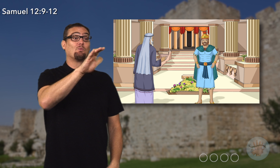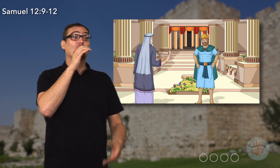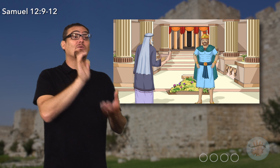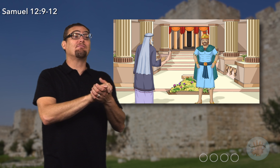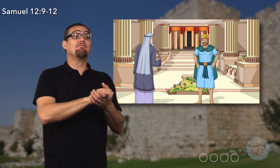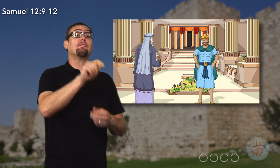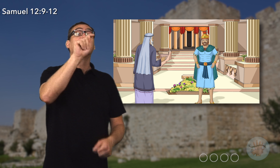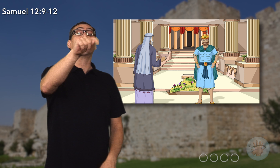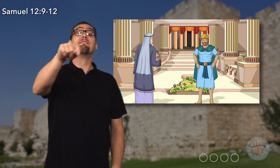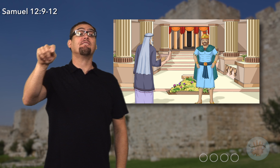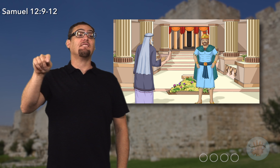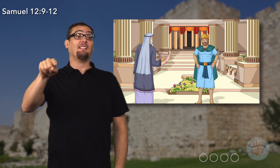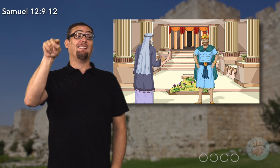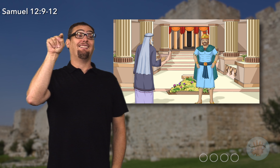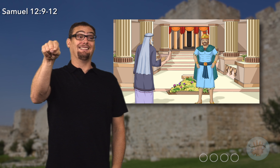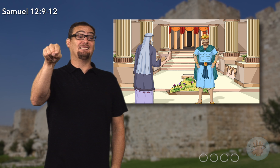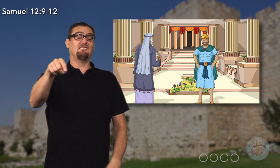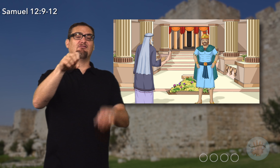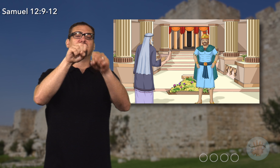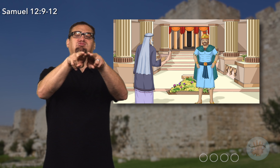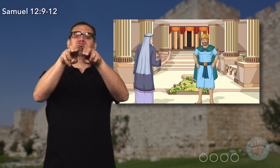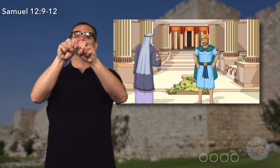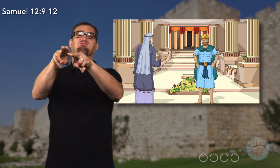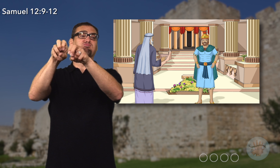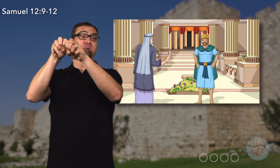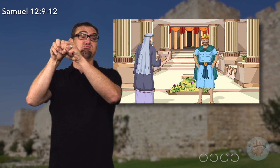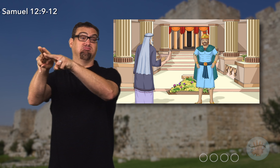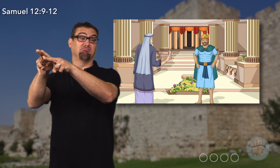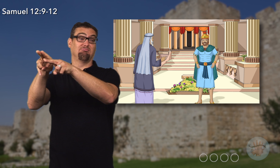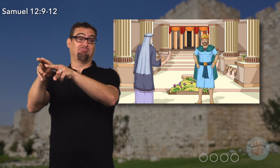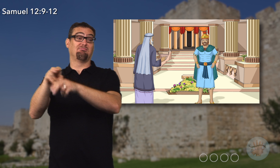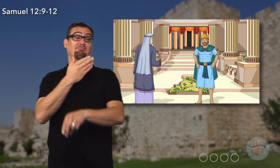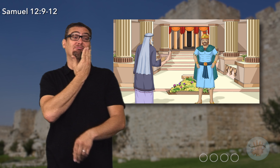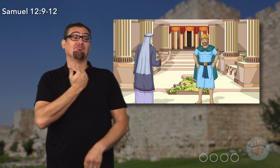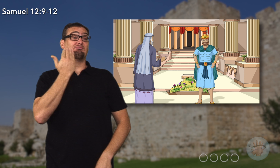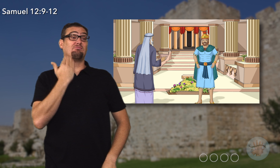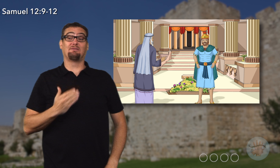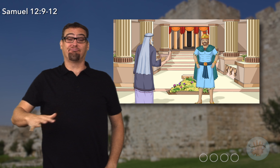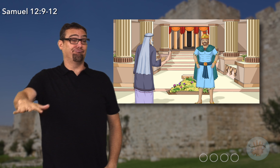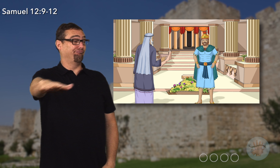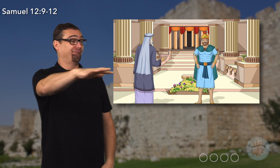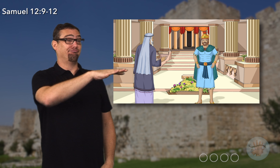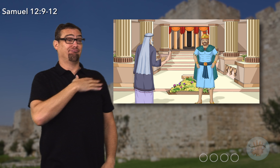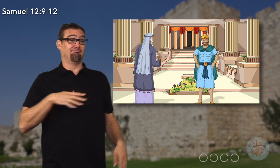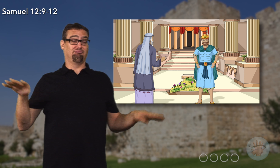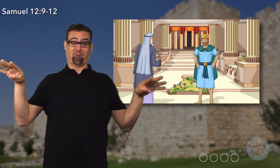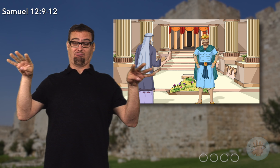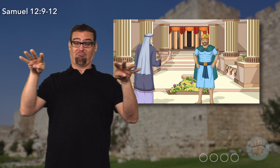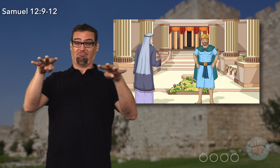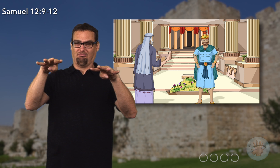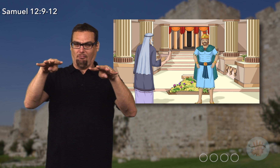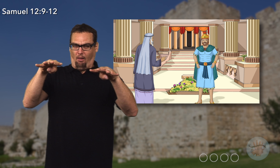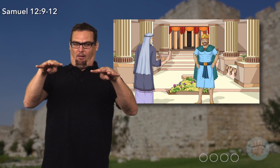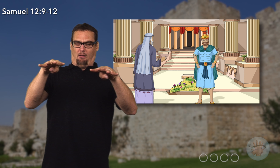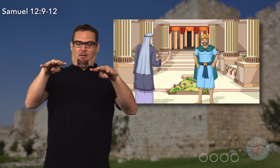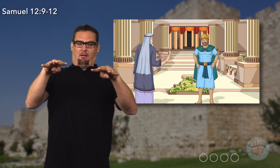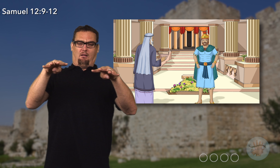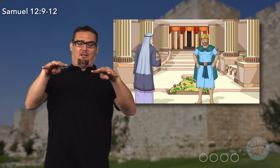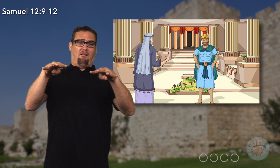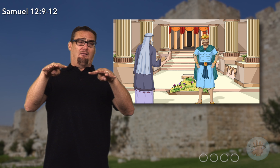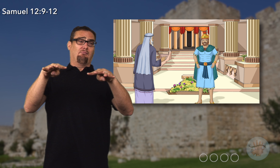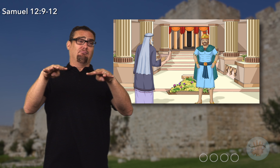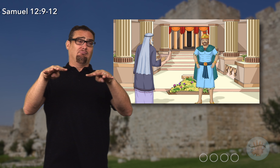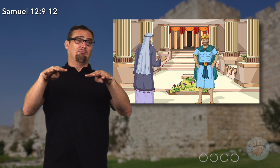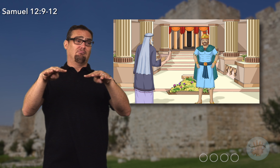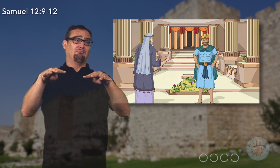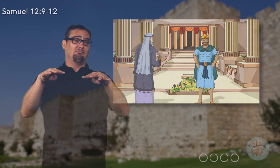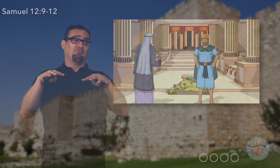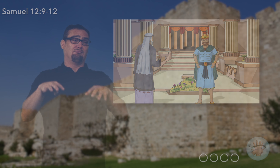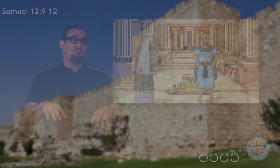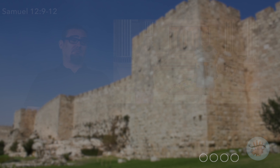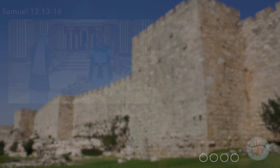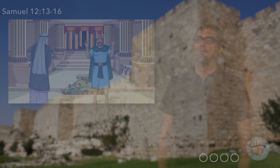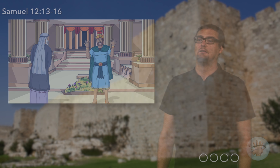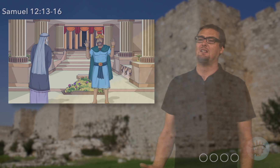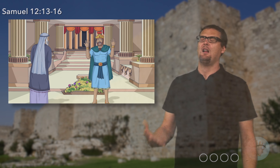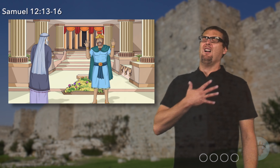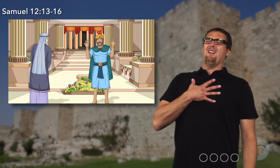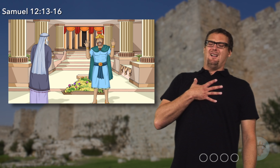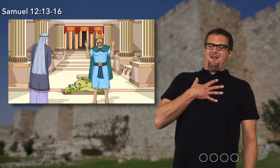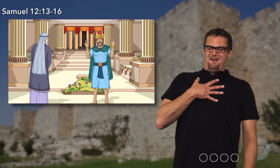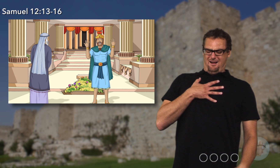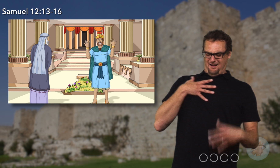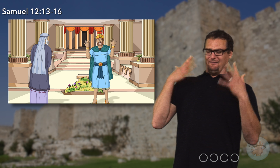You have acted in secret, but I will do this thing in broad daylight before all Israel.’”